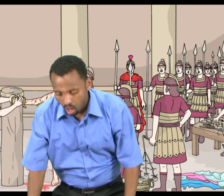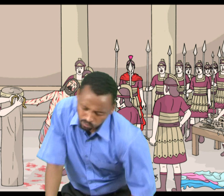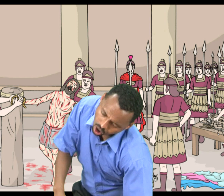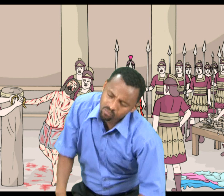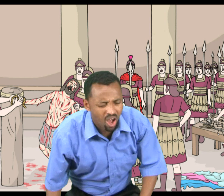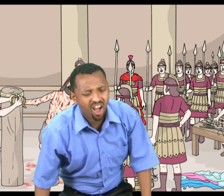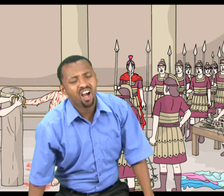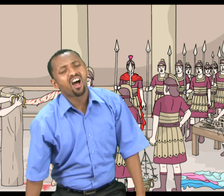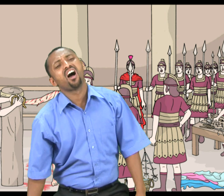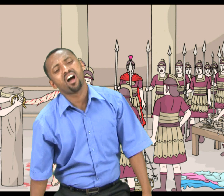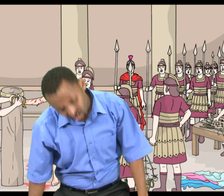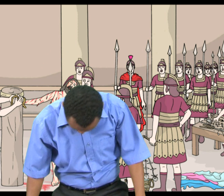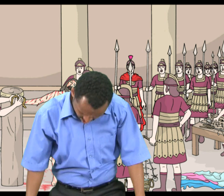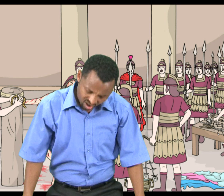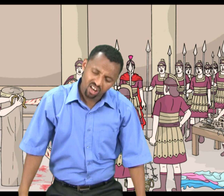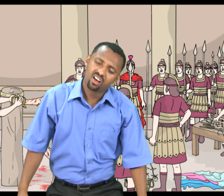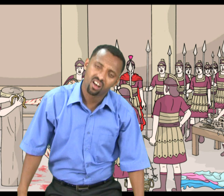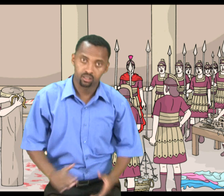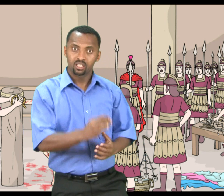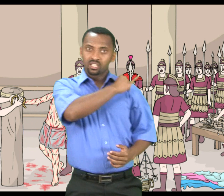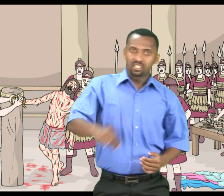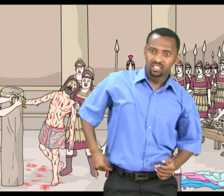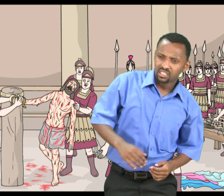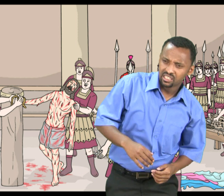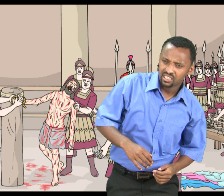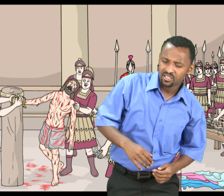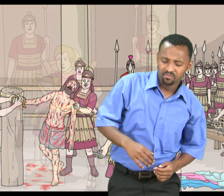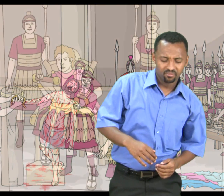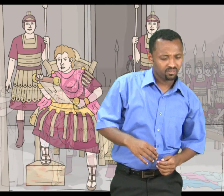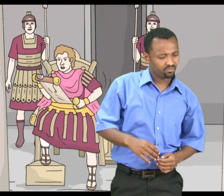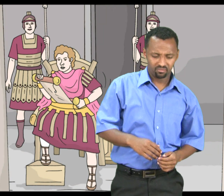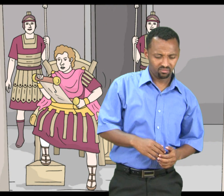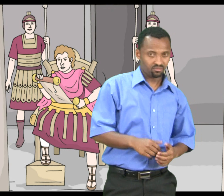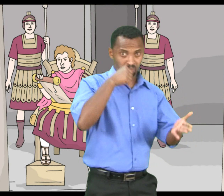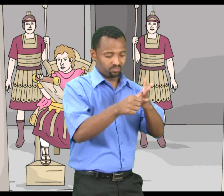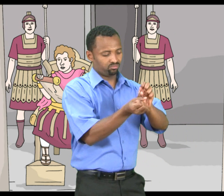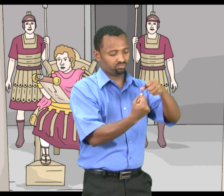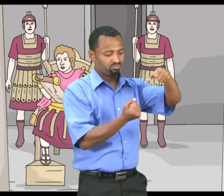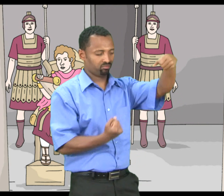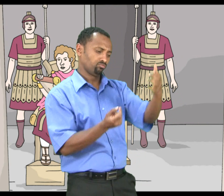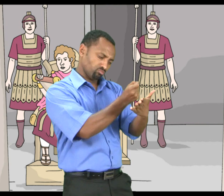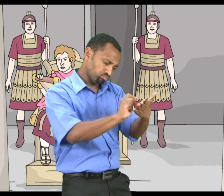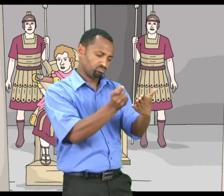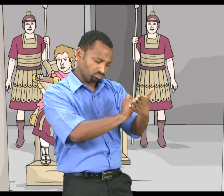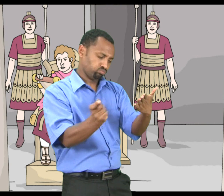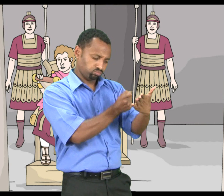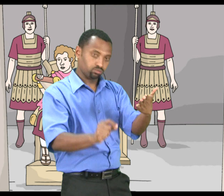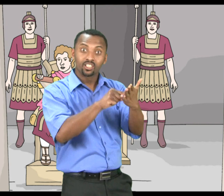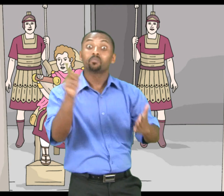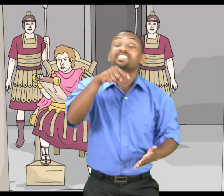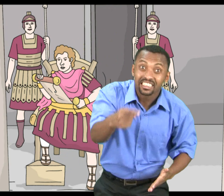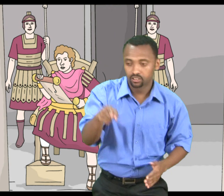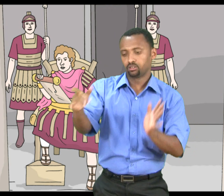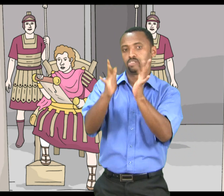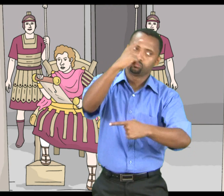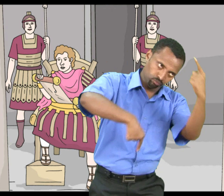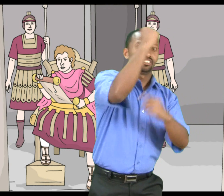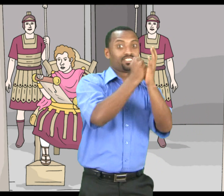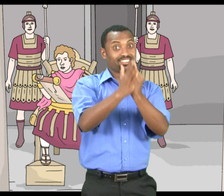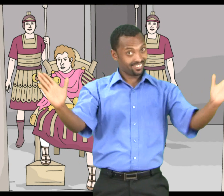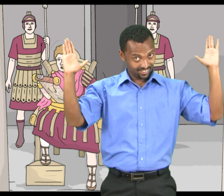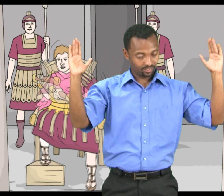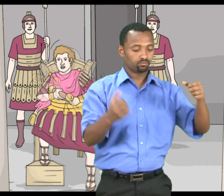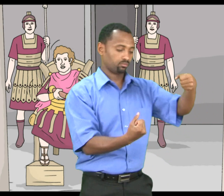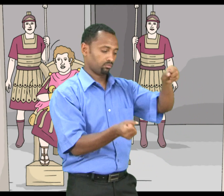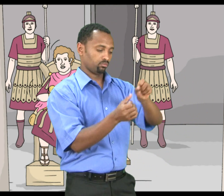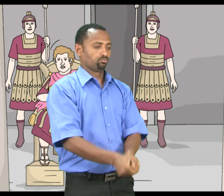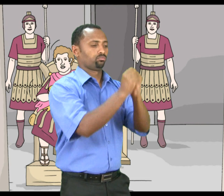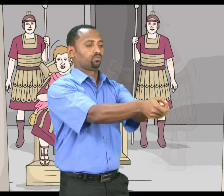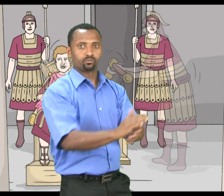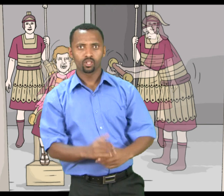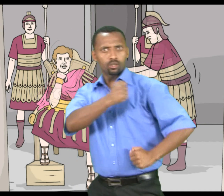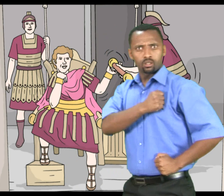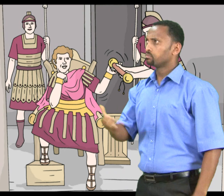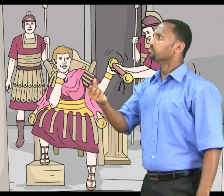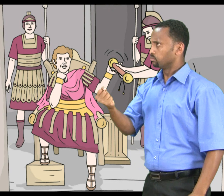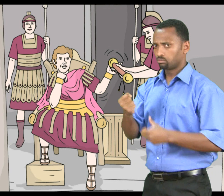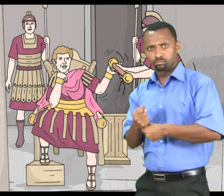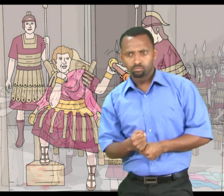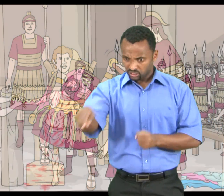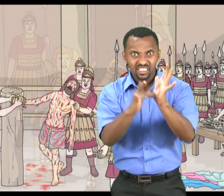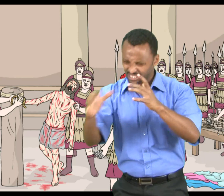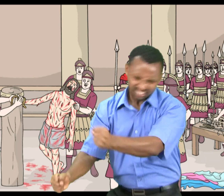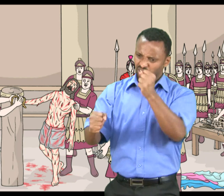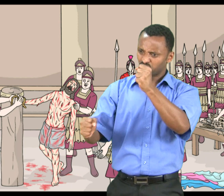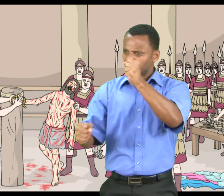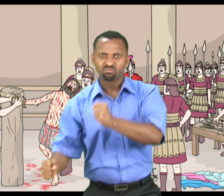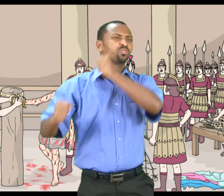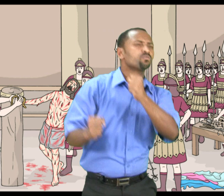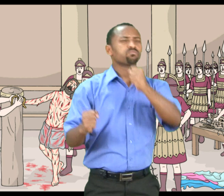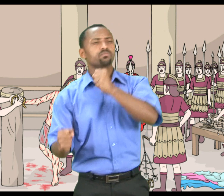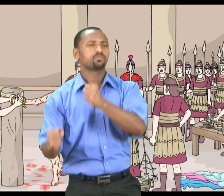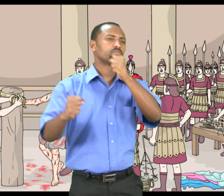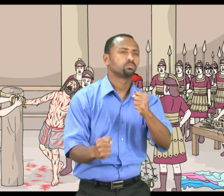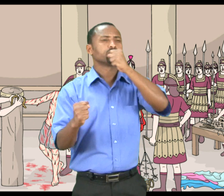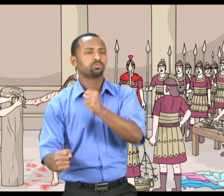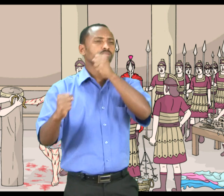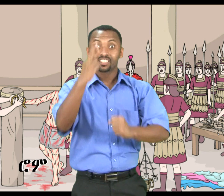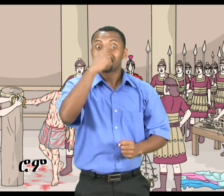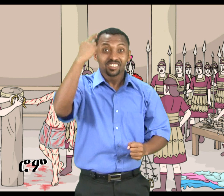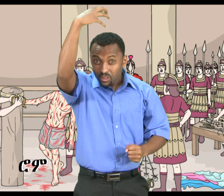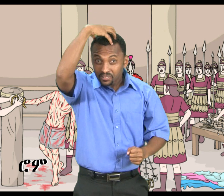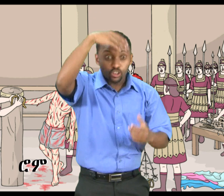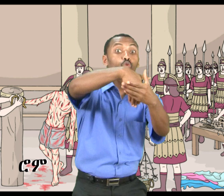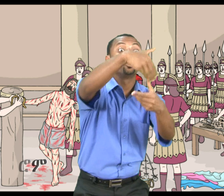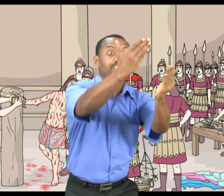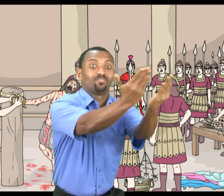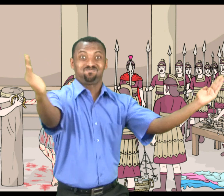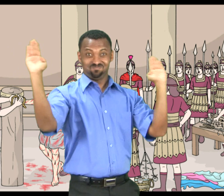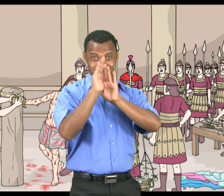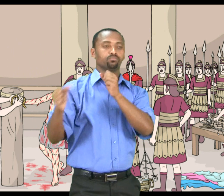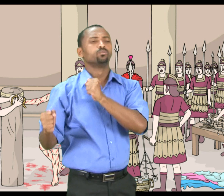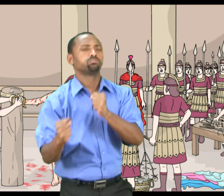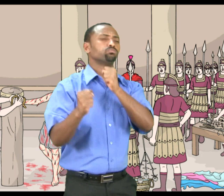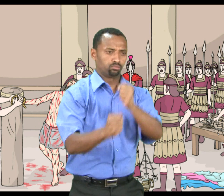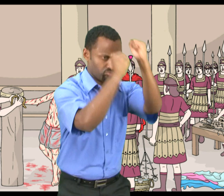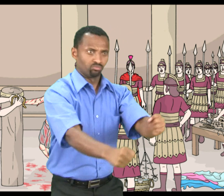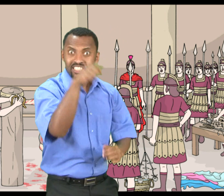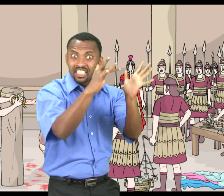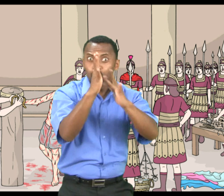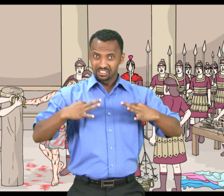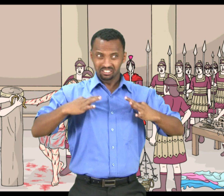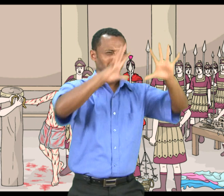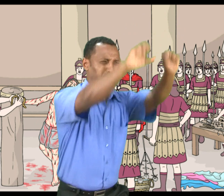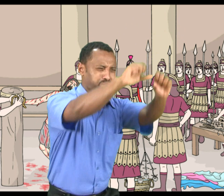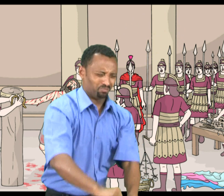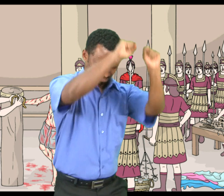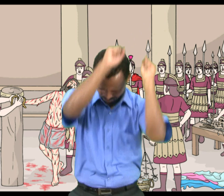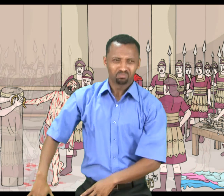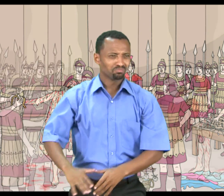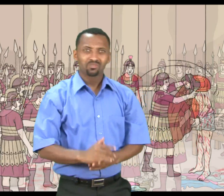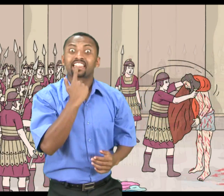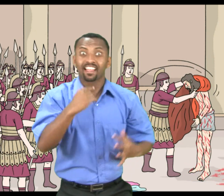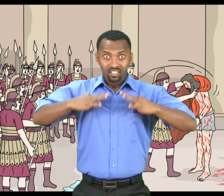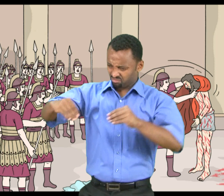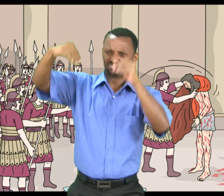Then the governor’s soldiers took Jesus into the Praetorium and gathered the whole company around Him.